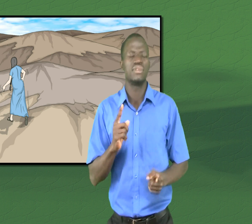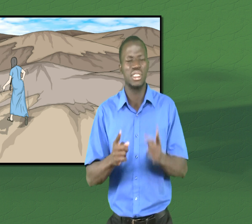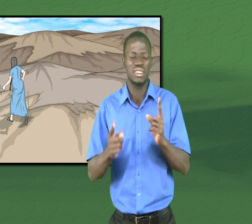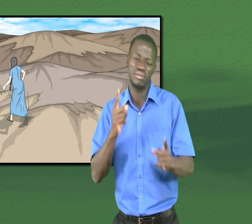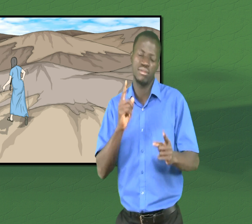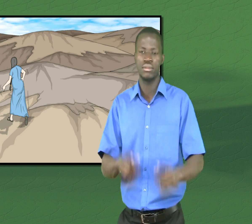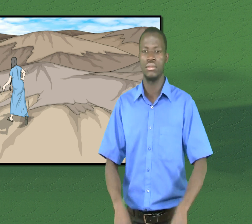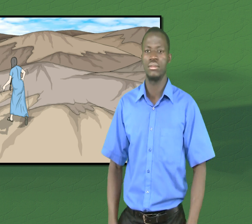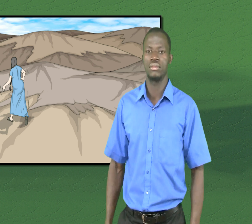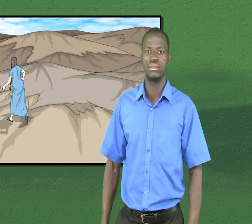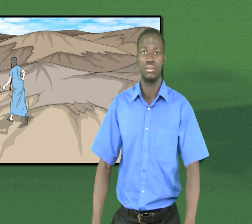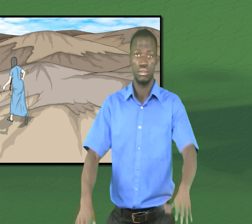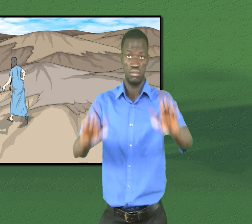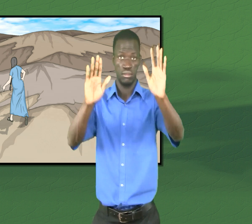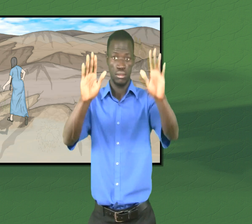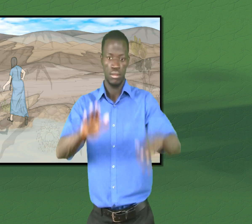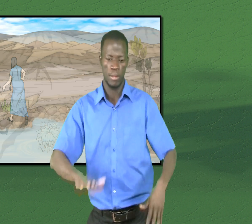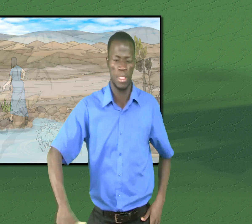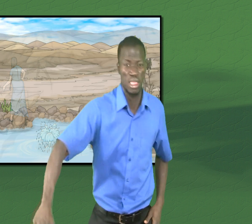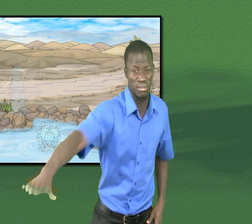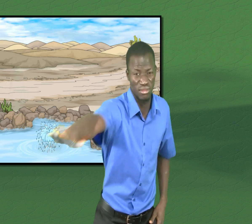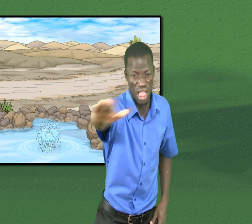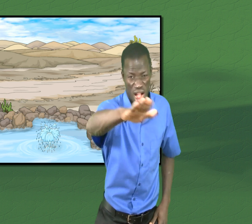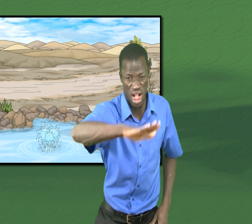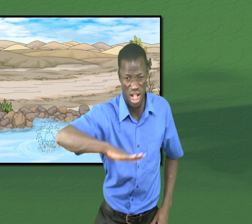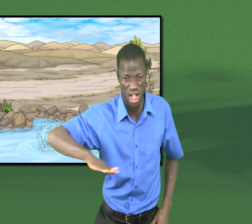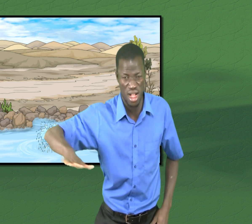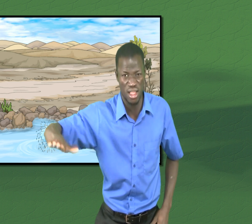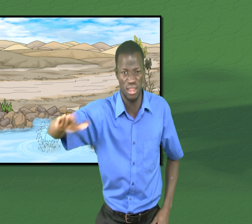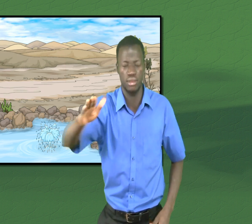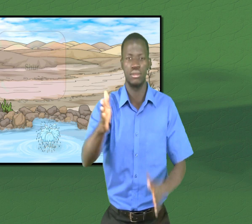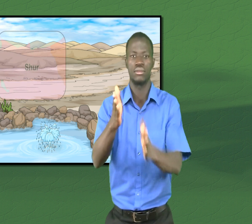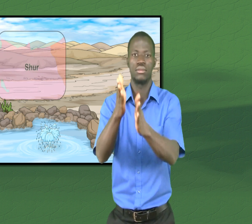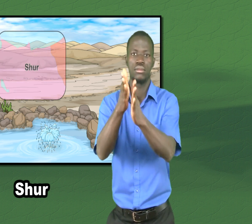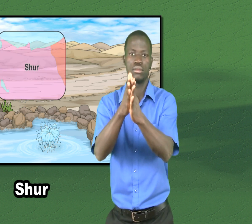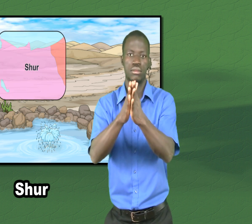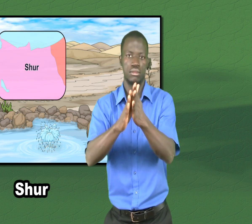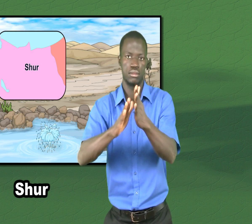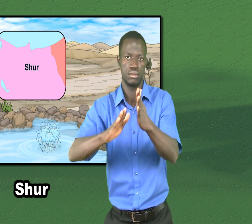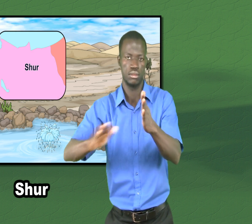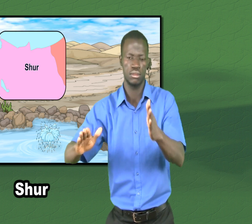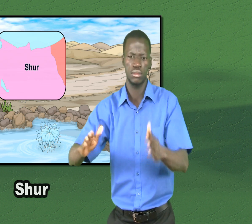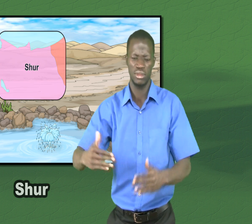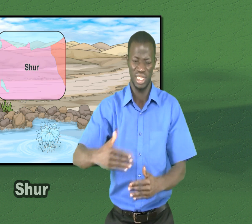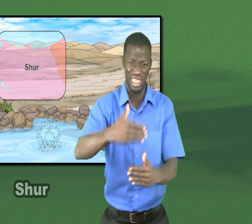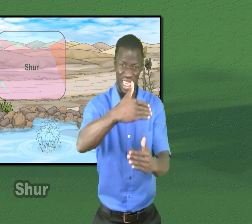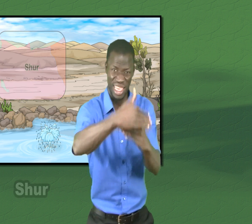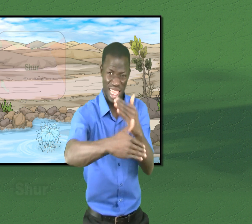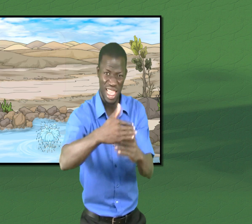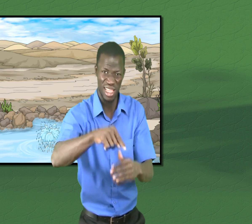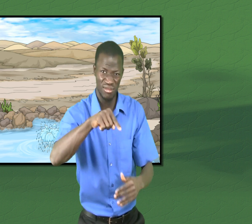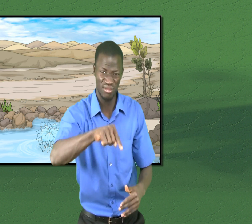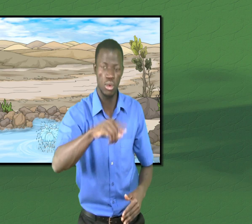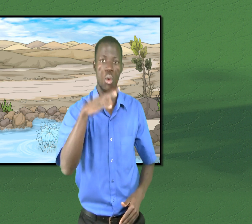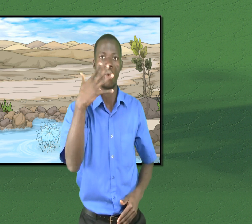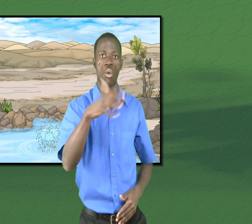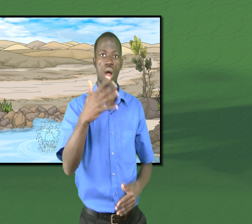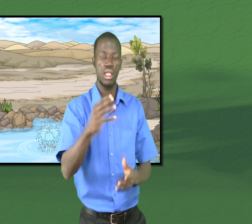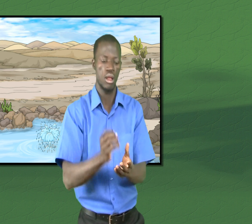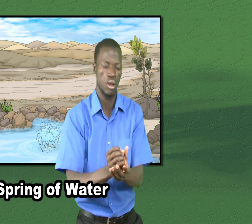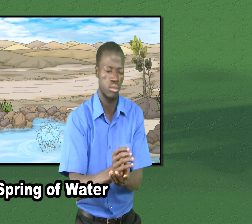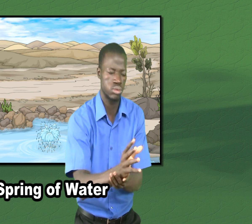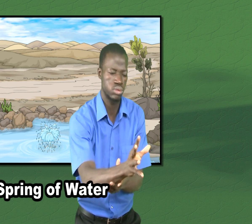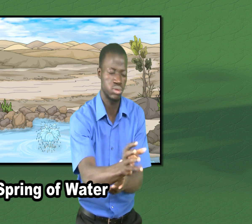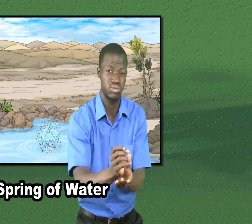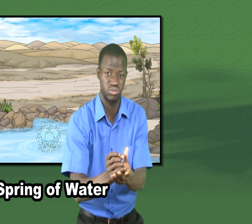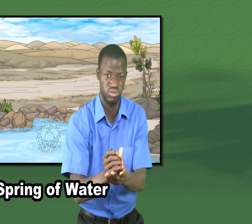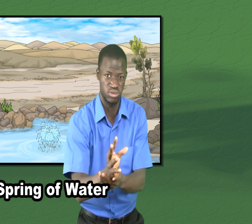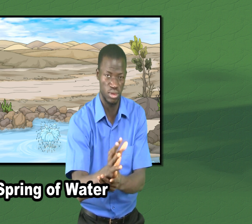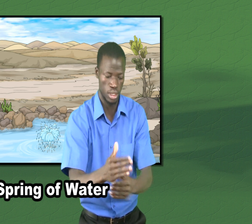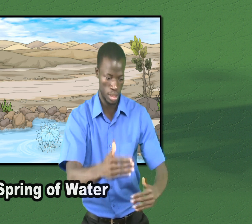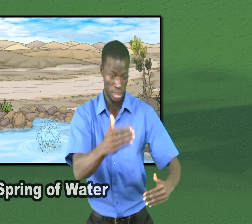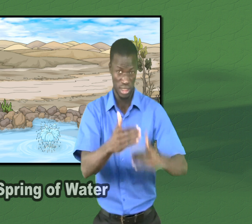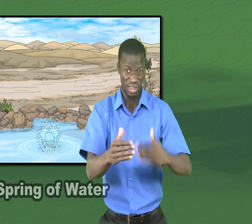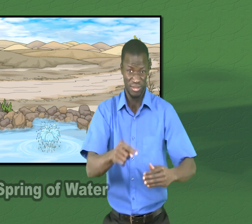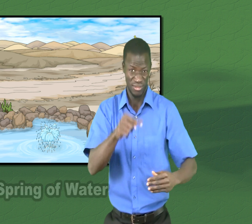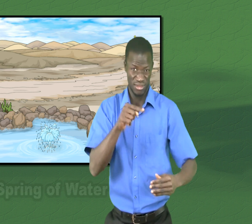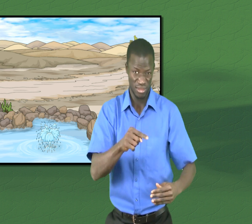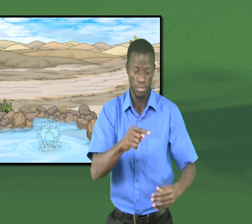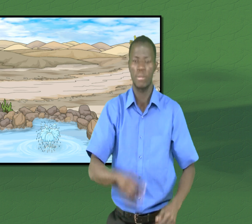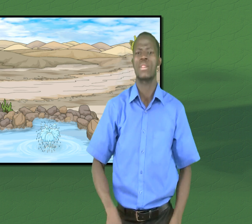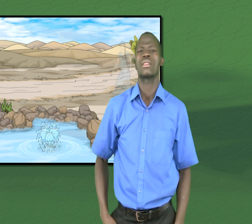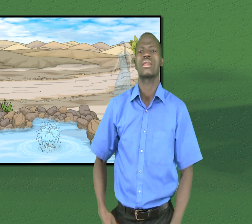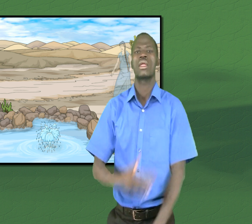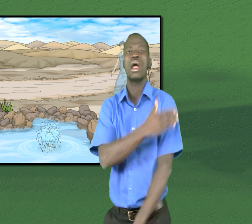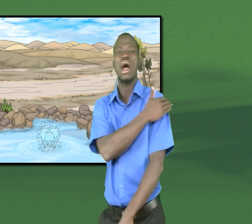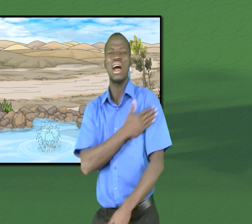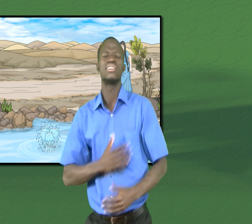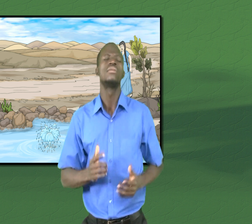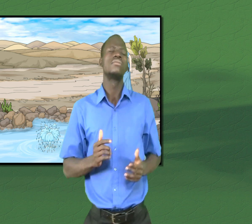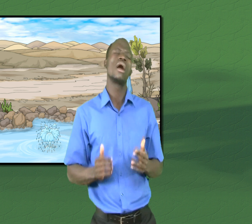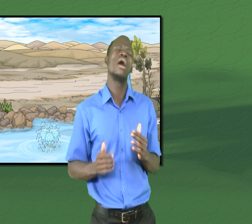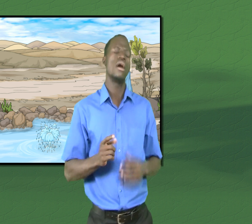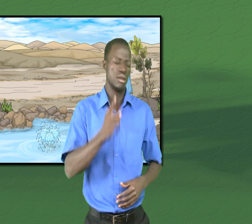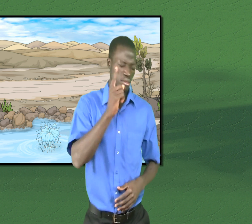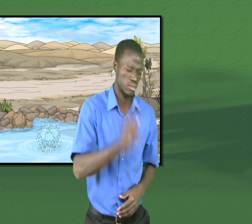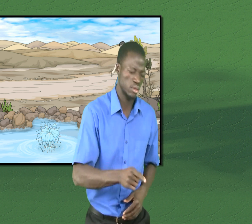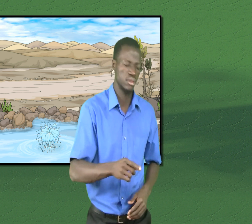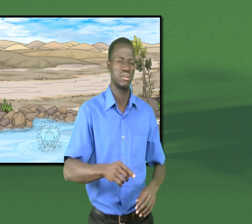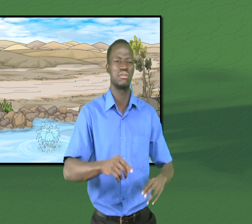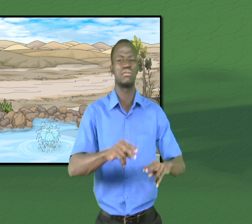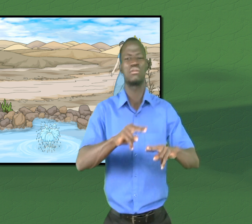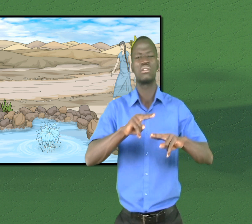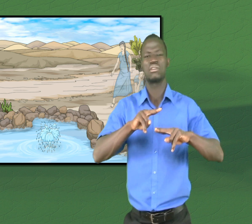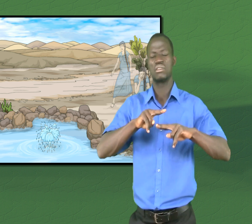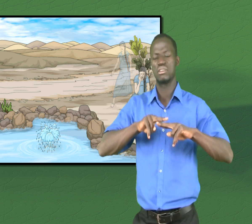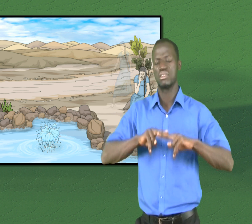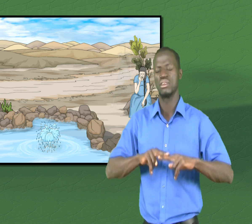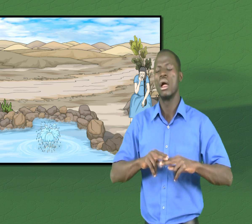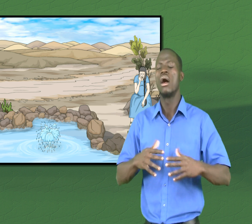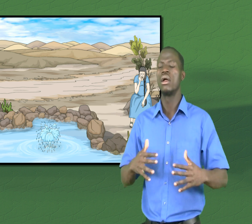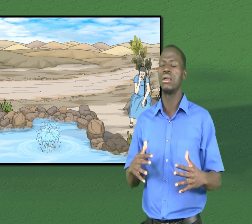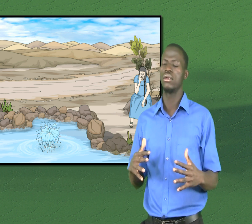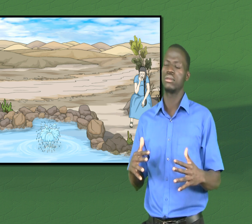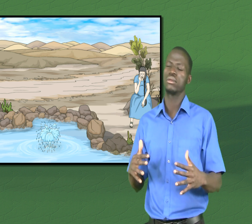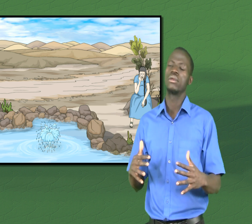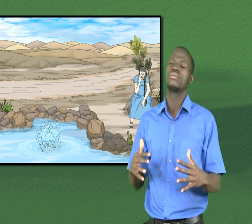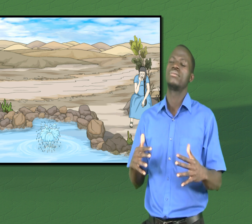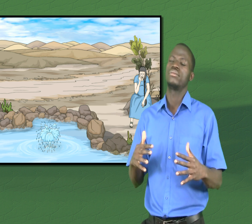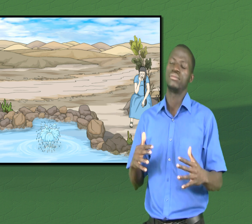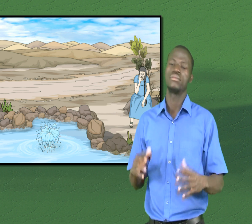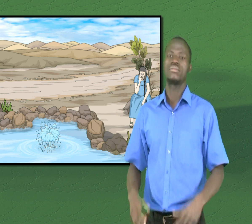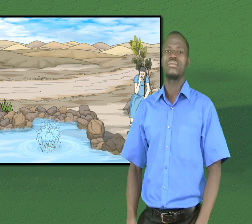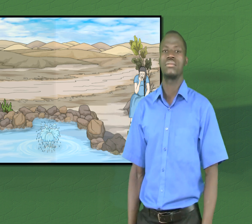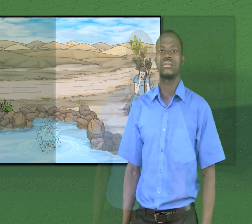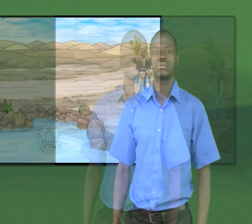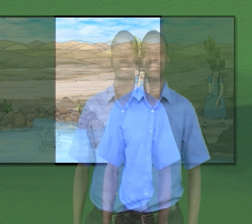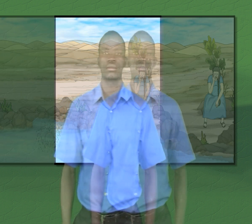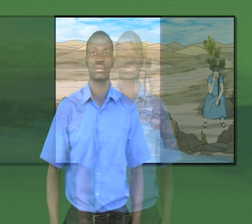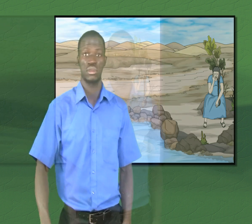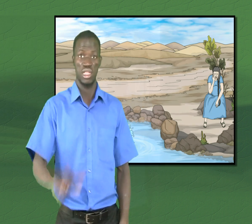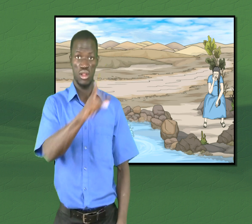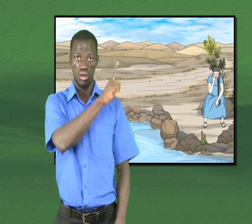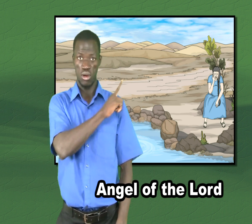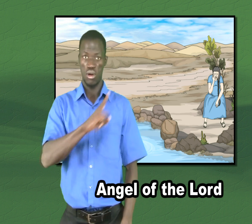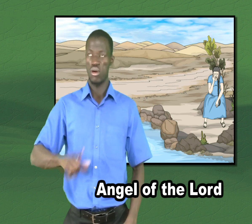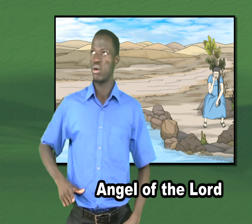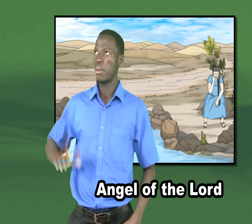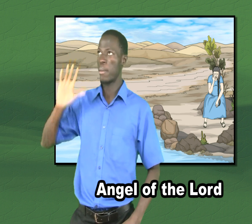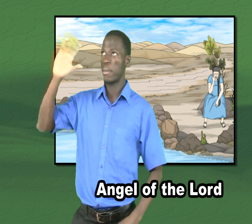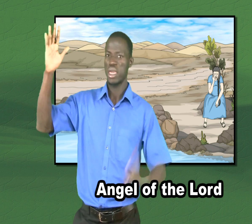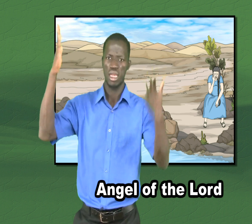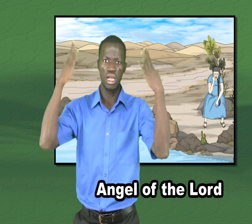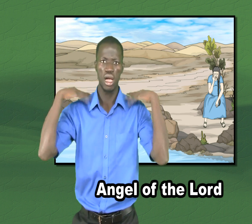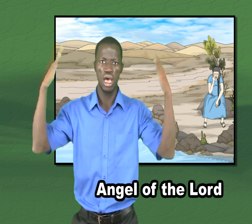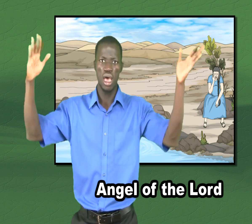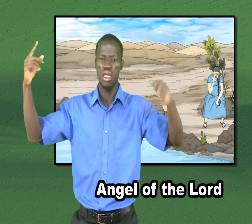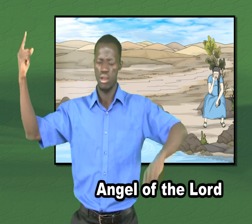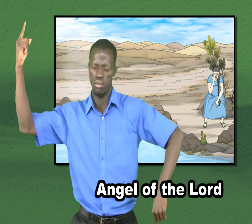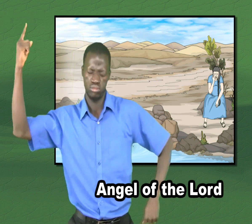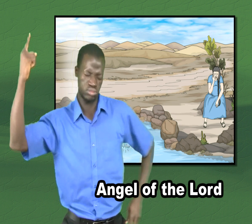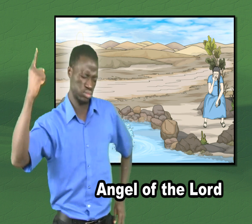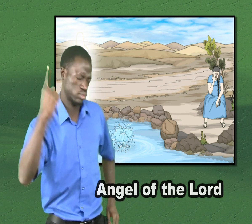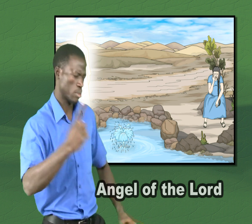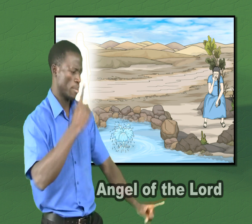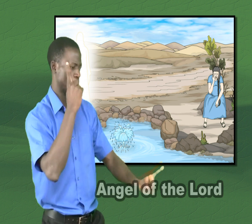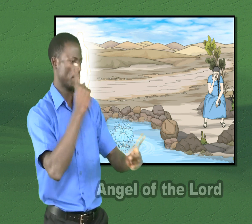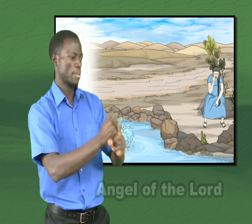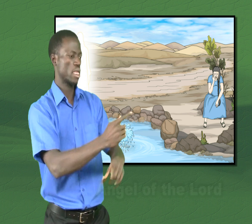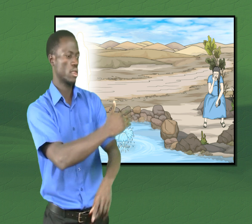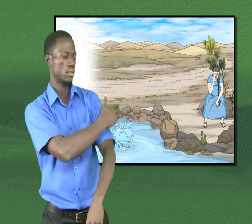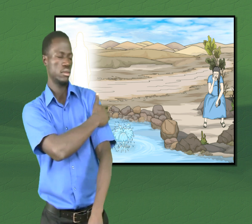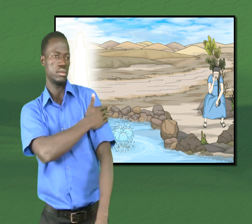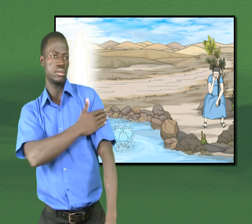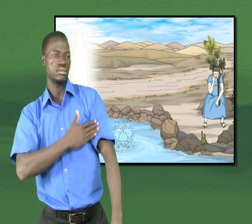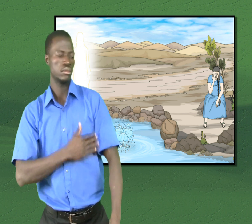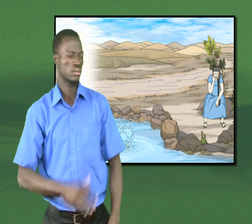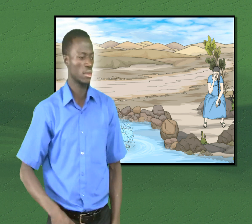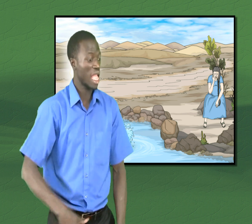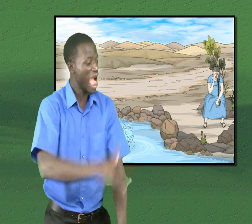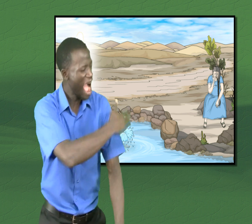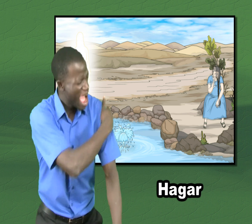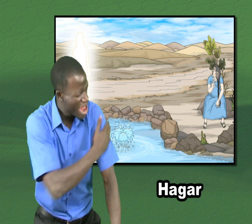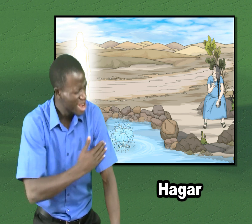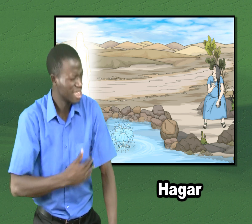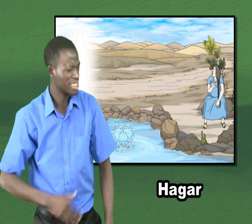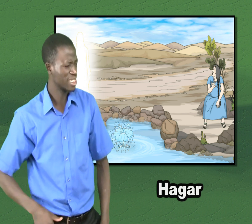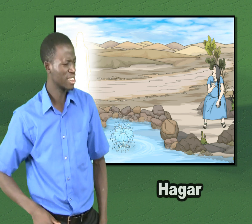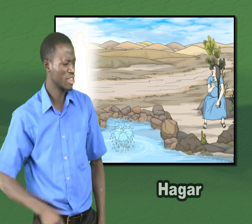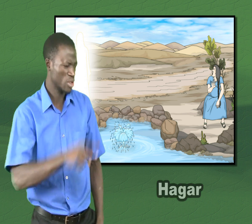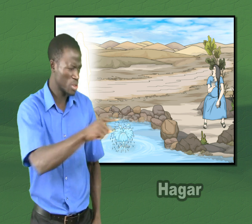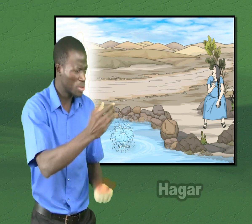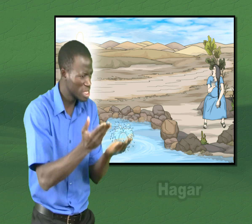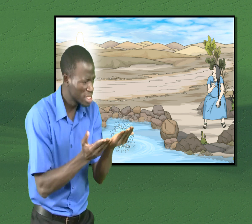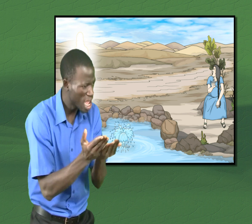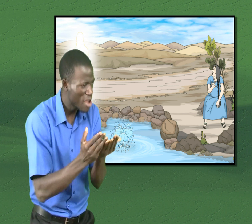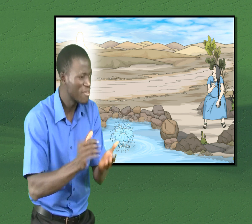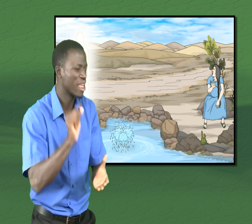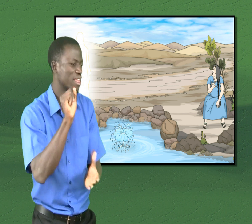Now the angel of the LORD found Hagar by a spring of water in the desert—the spring along the road to Shur.